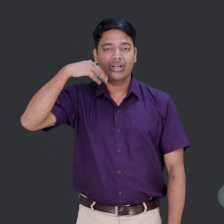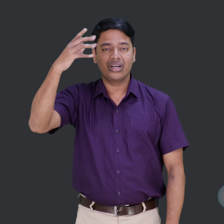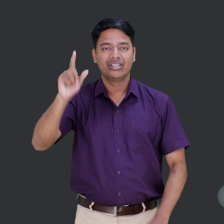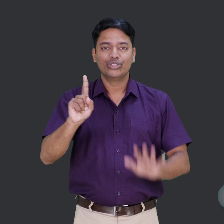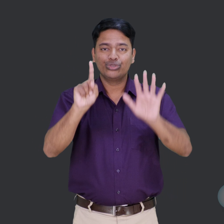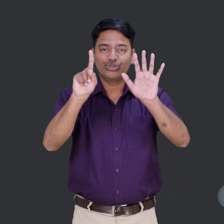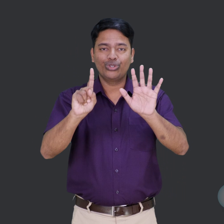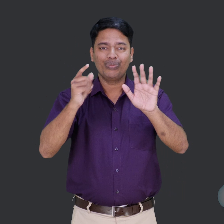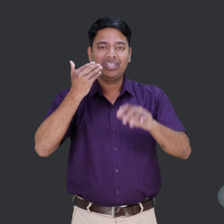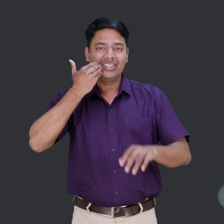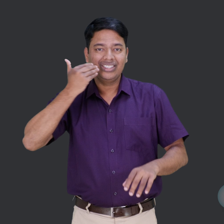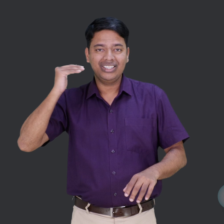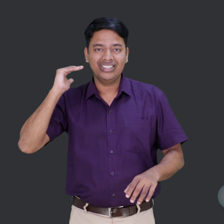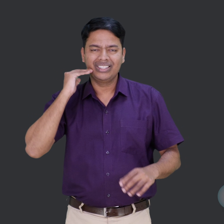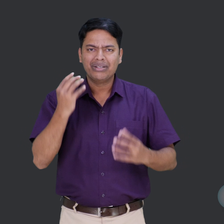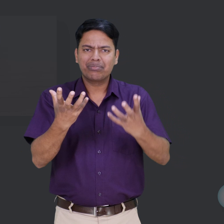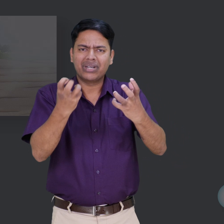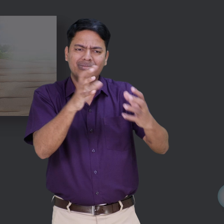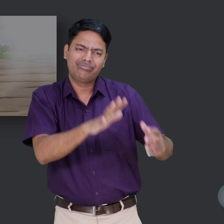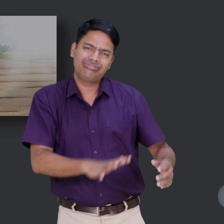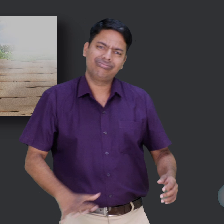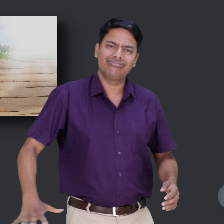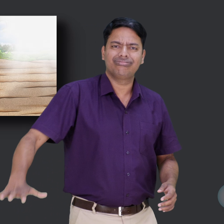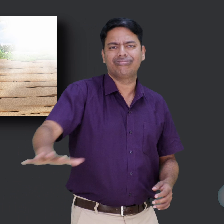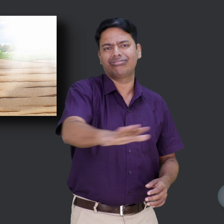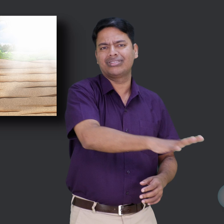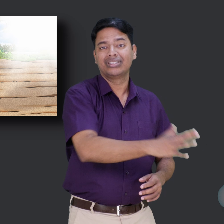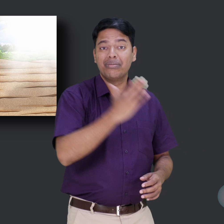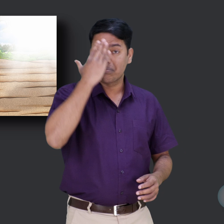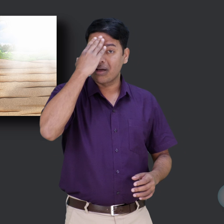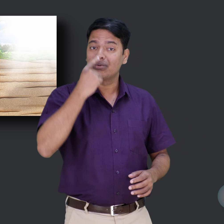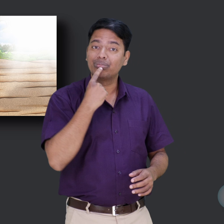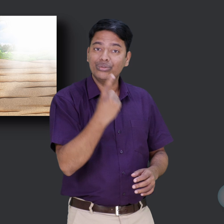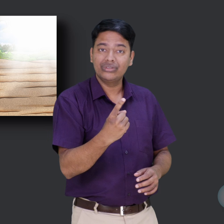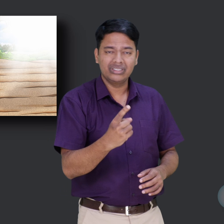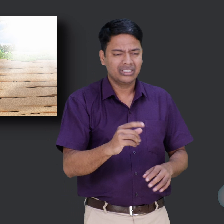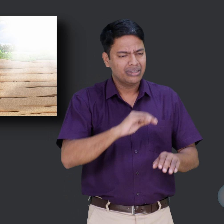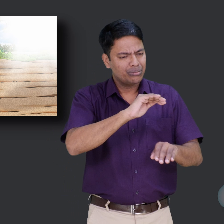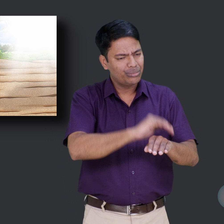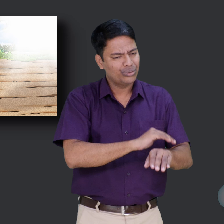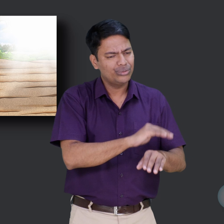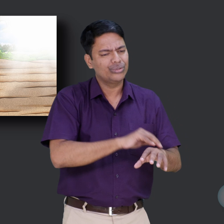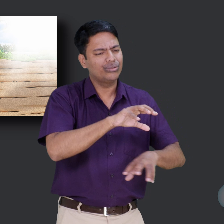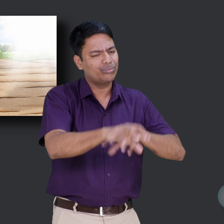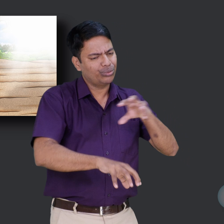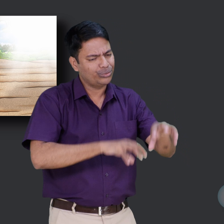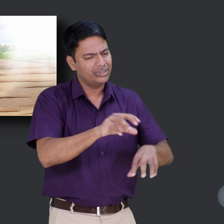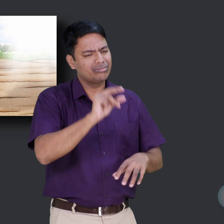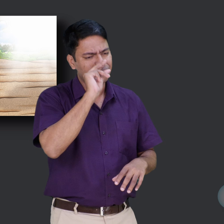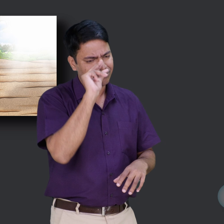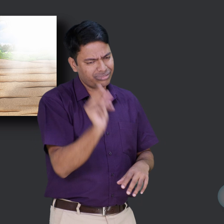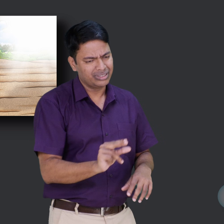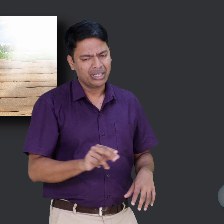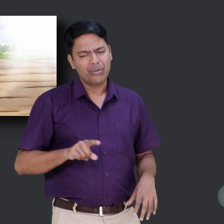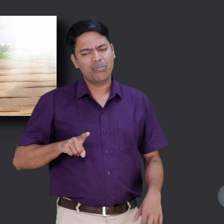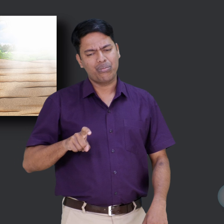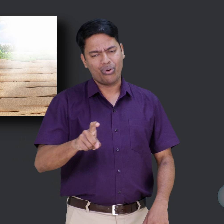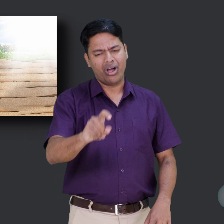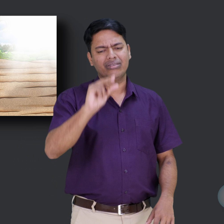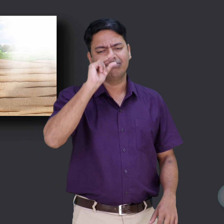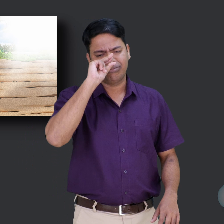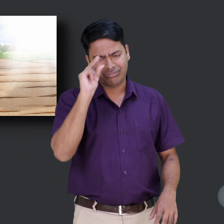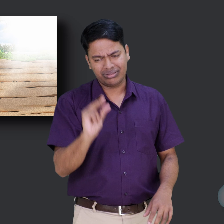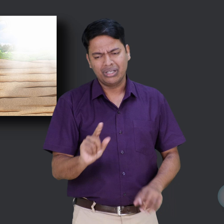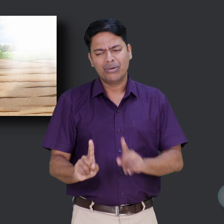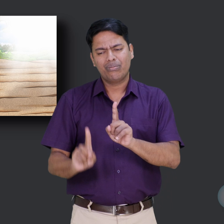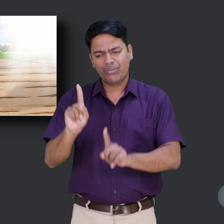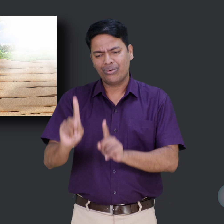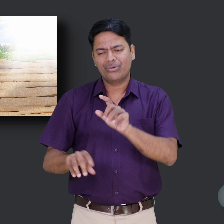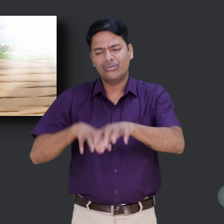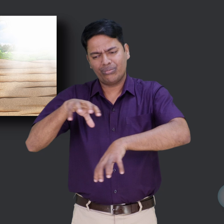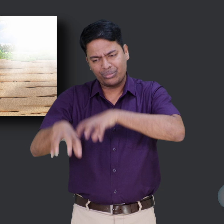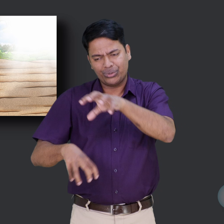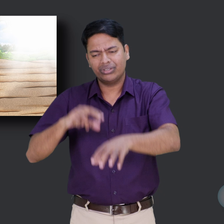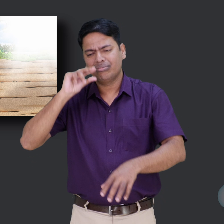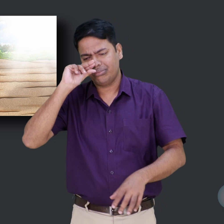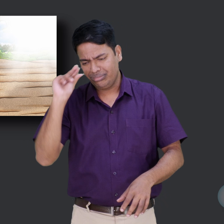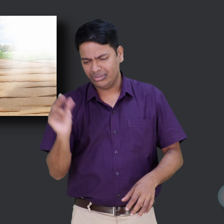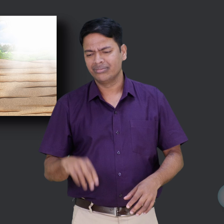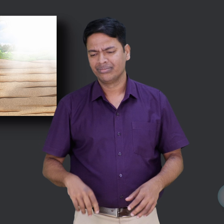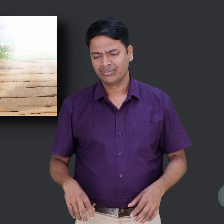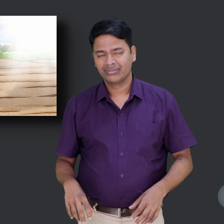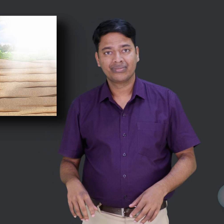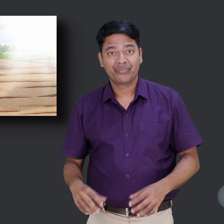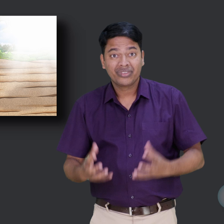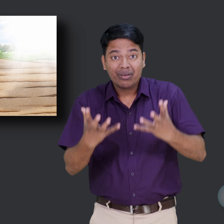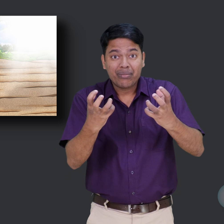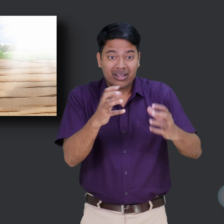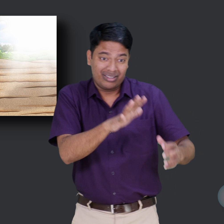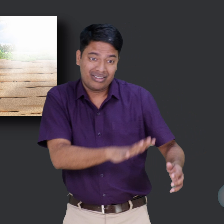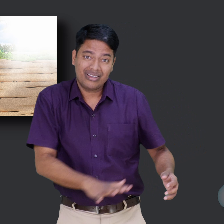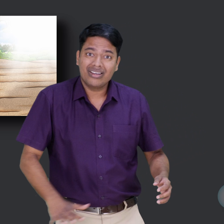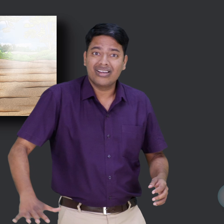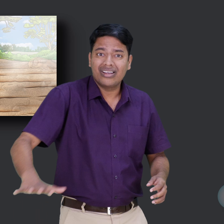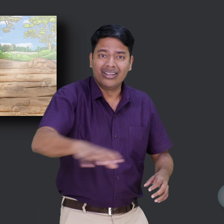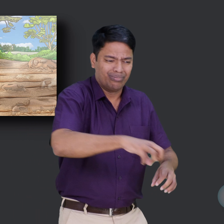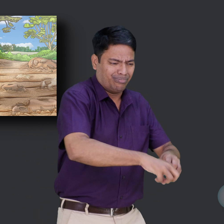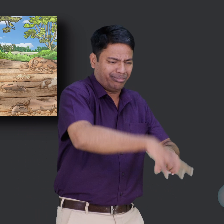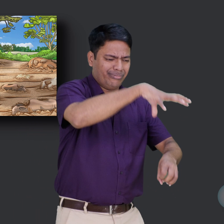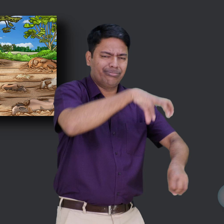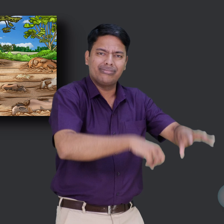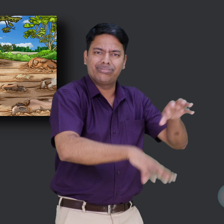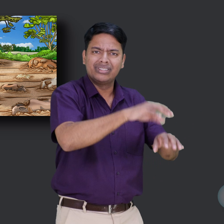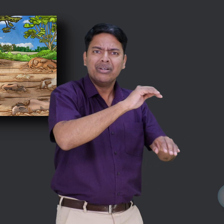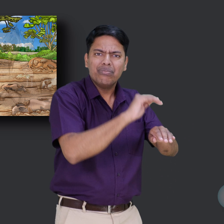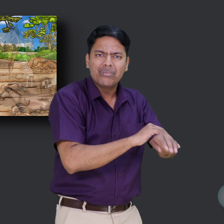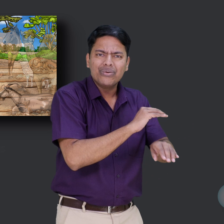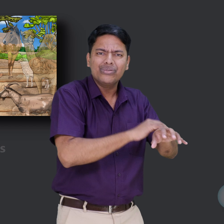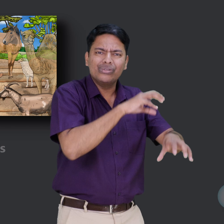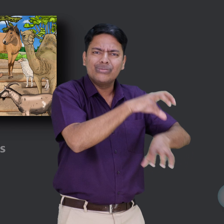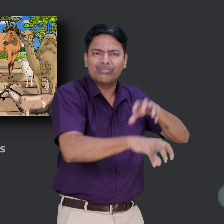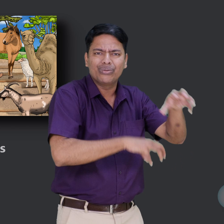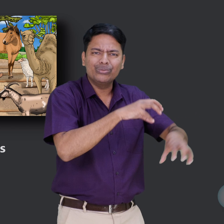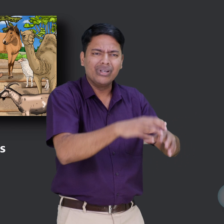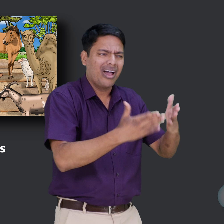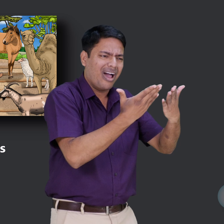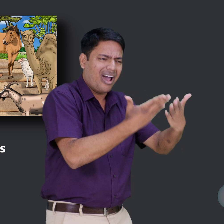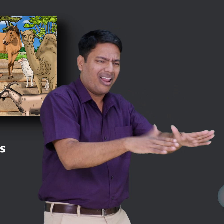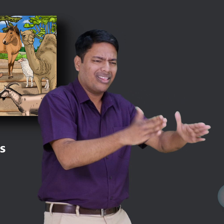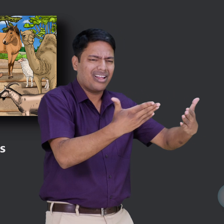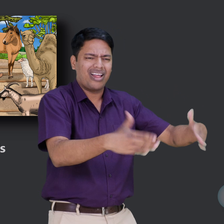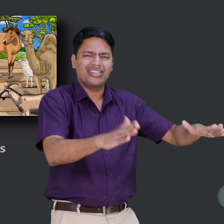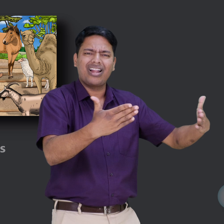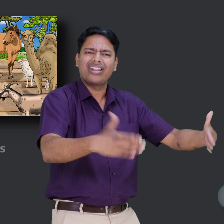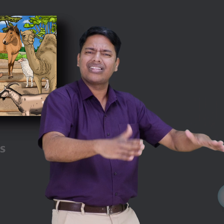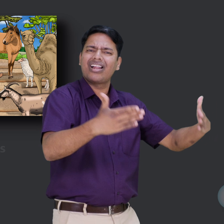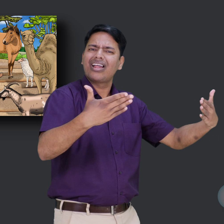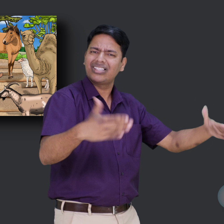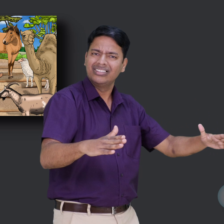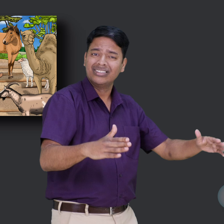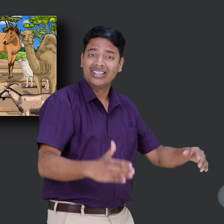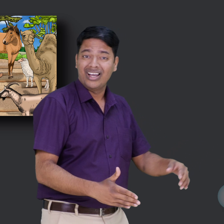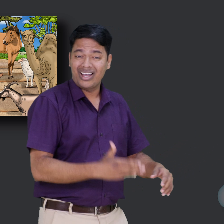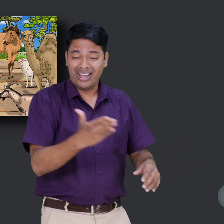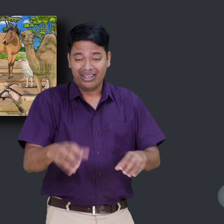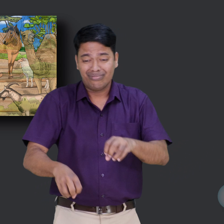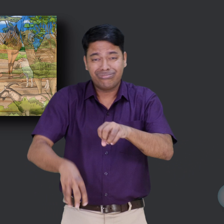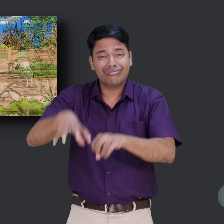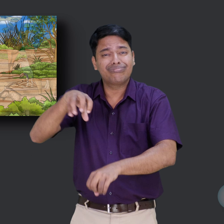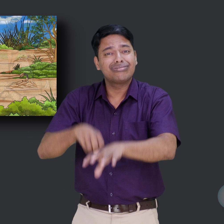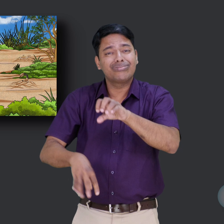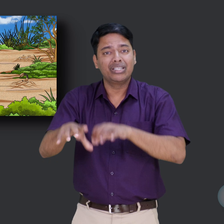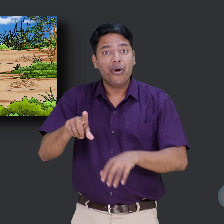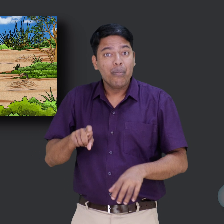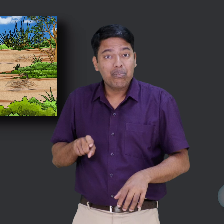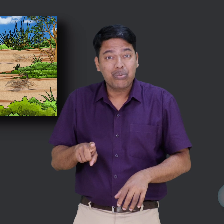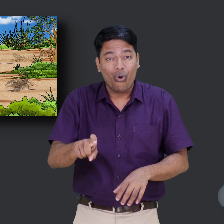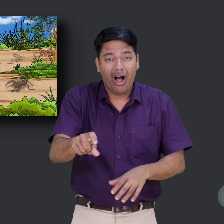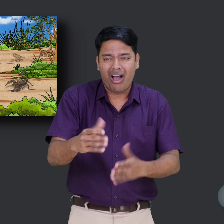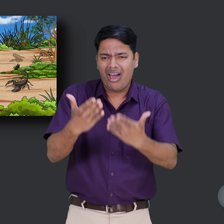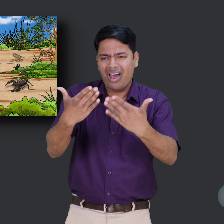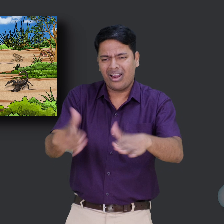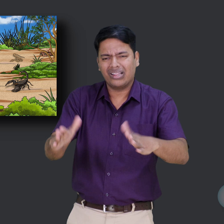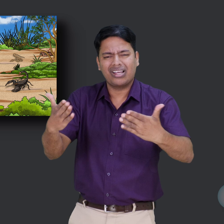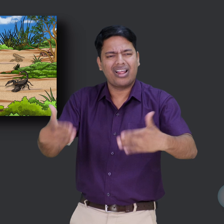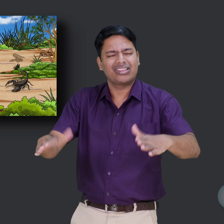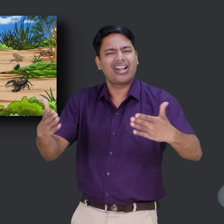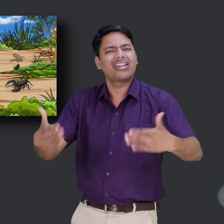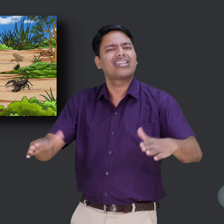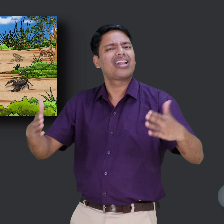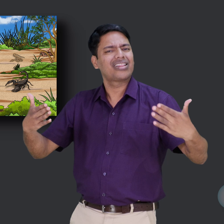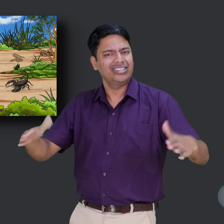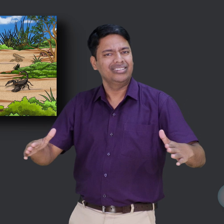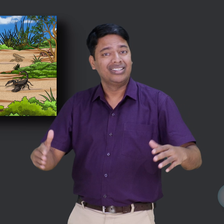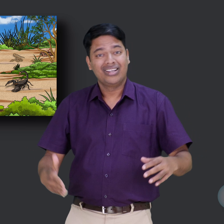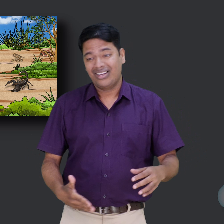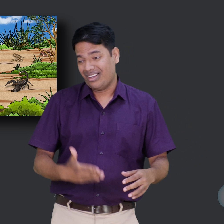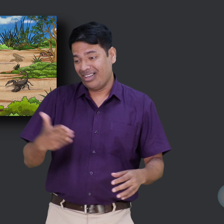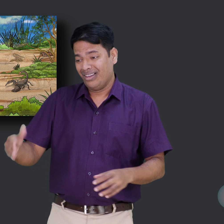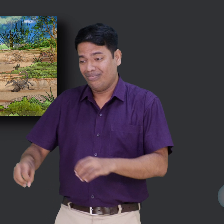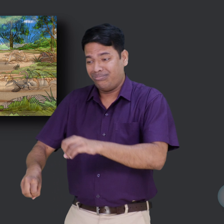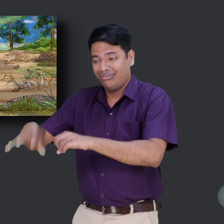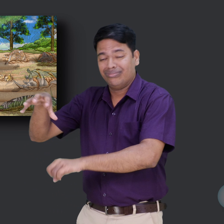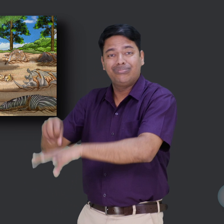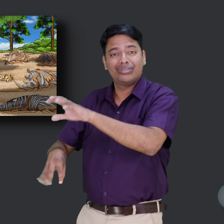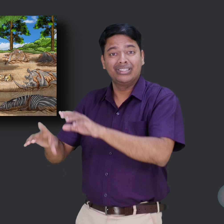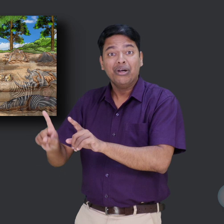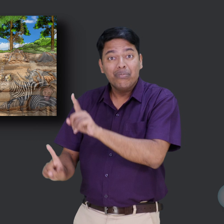And God said, “Let the earth bring forth living creatures according to their kinds: livestock, land crawlers, and beasts of the earth according to their kinds.” And it was so.